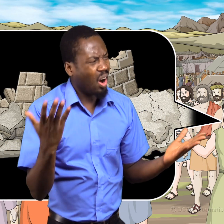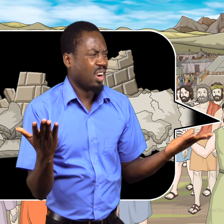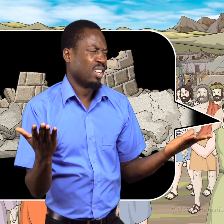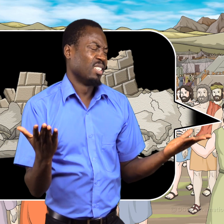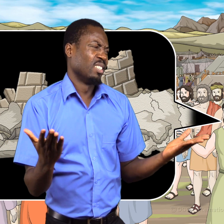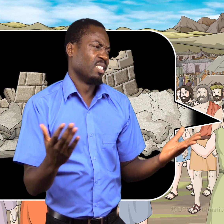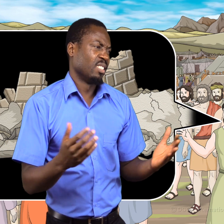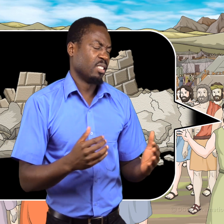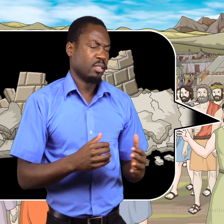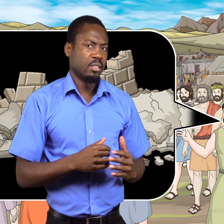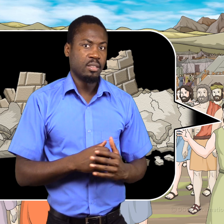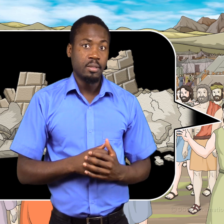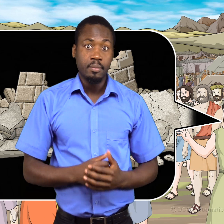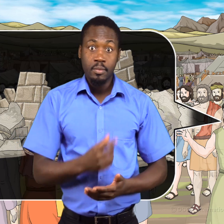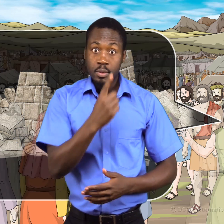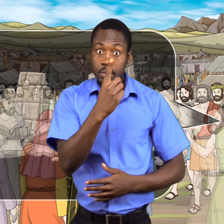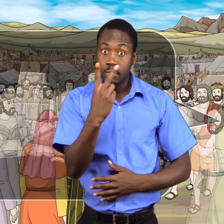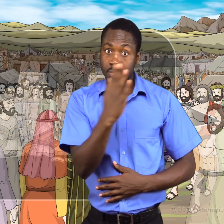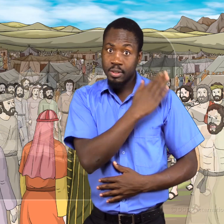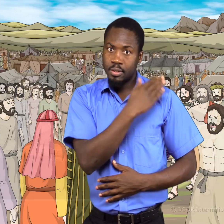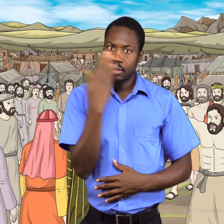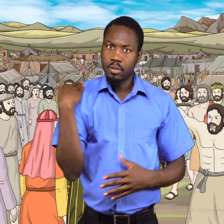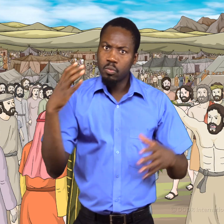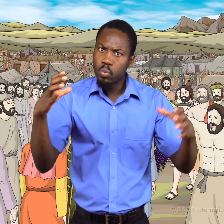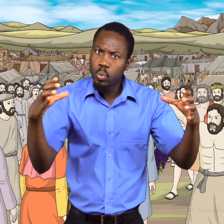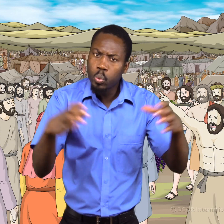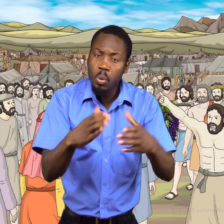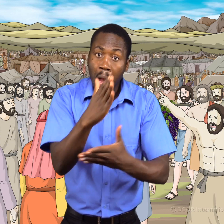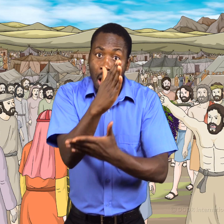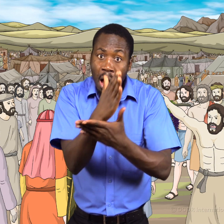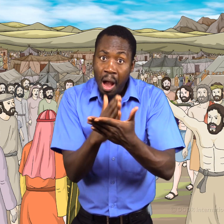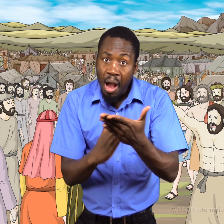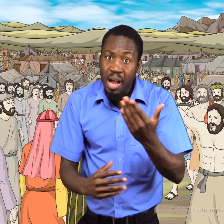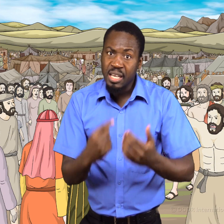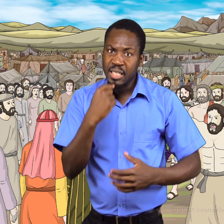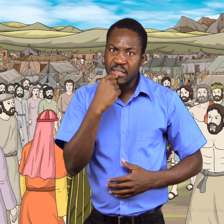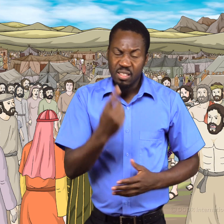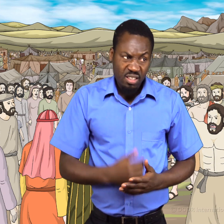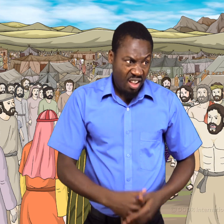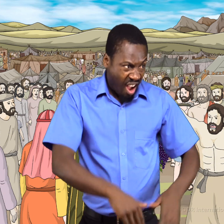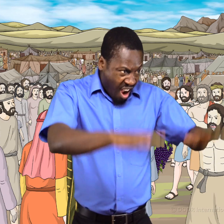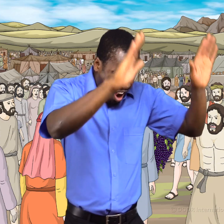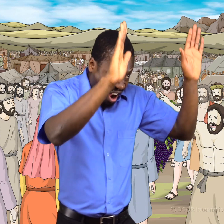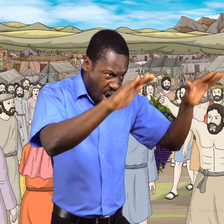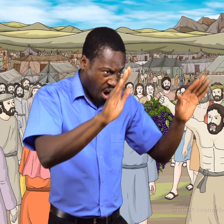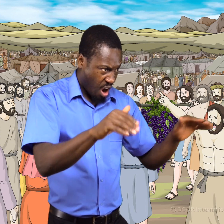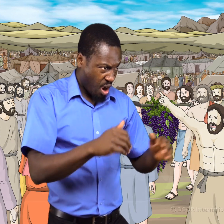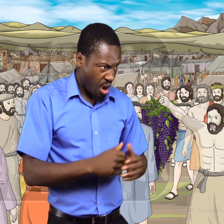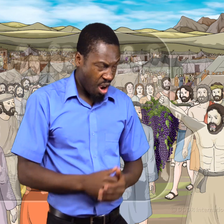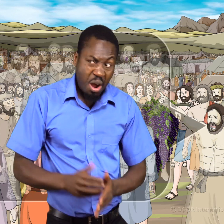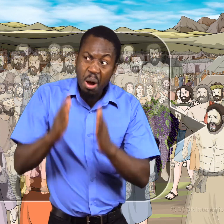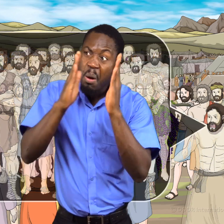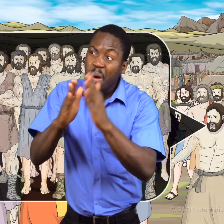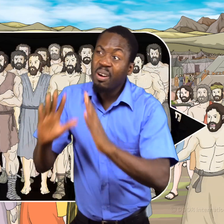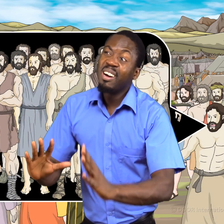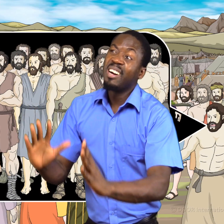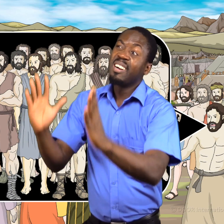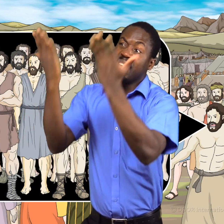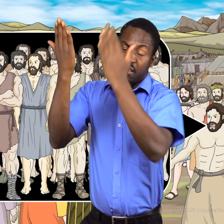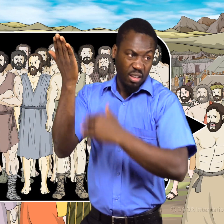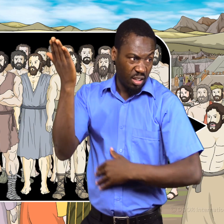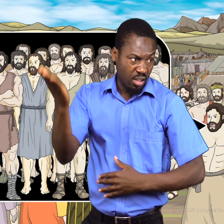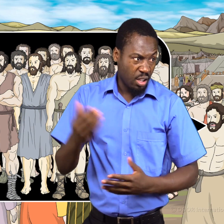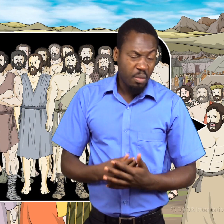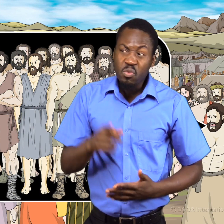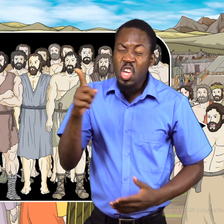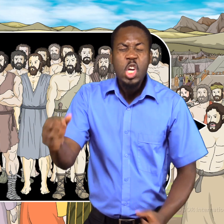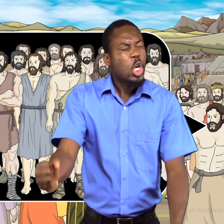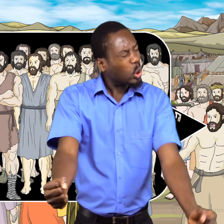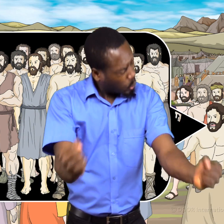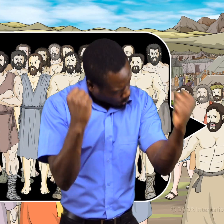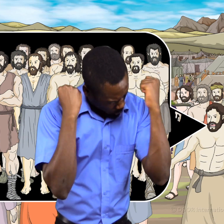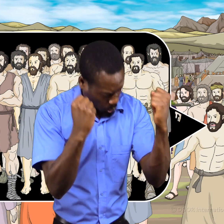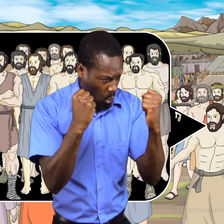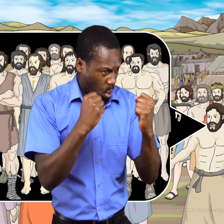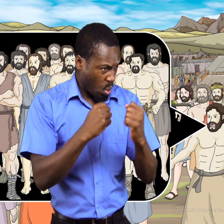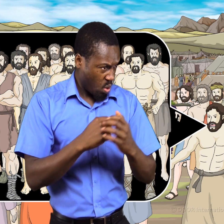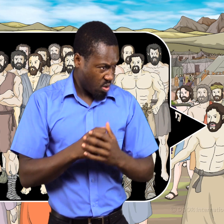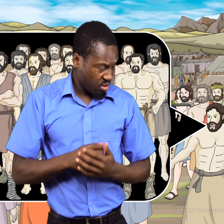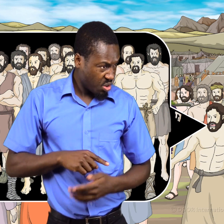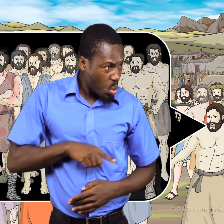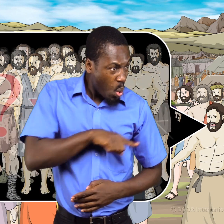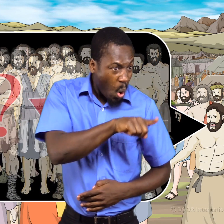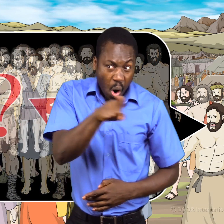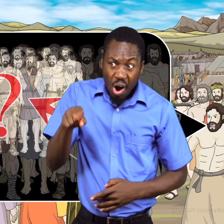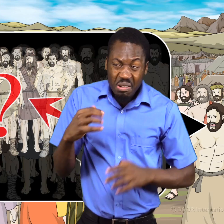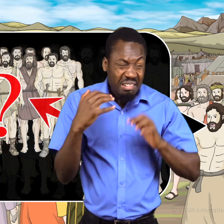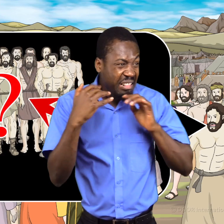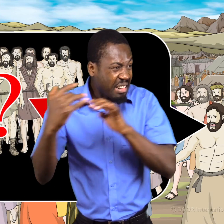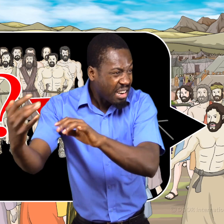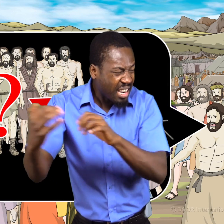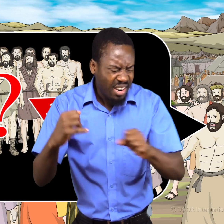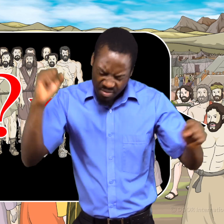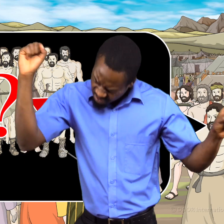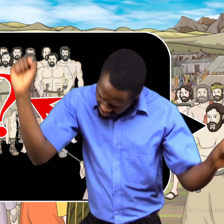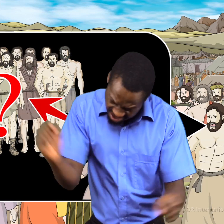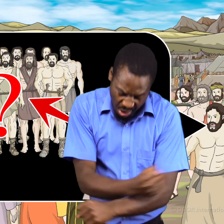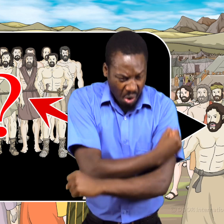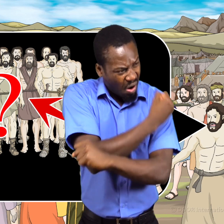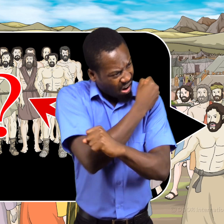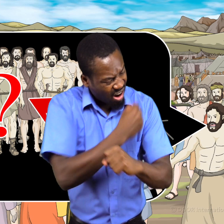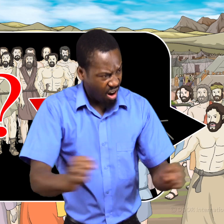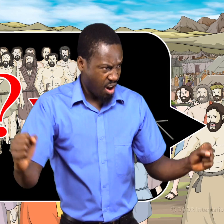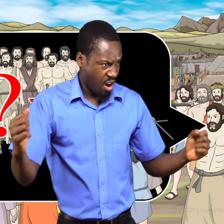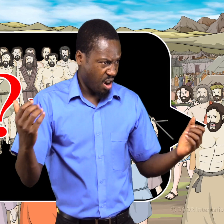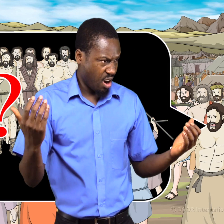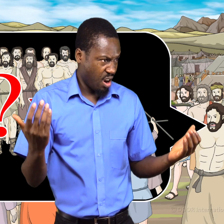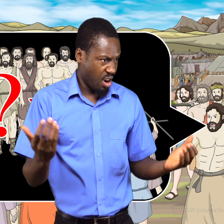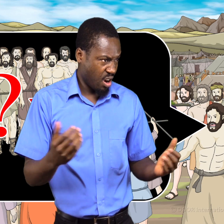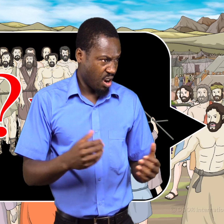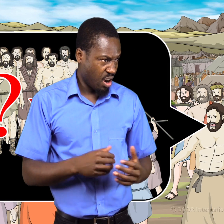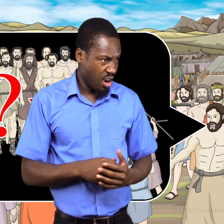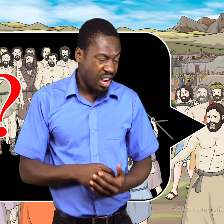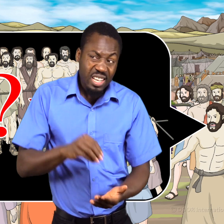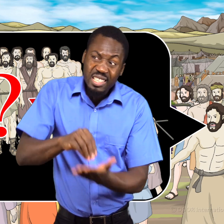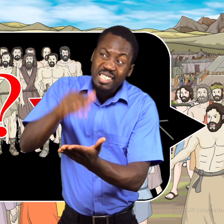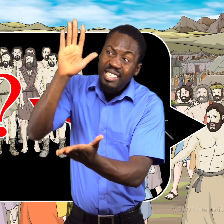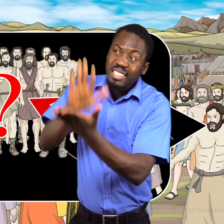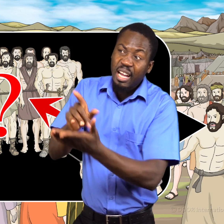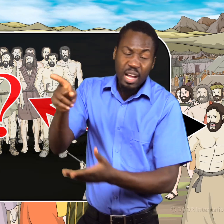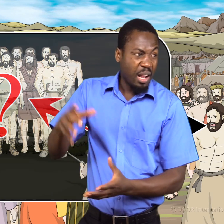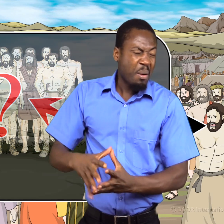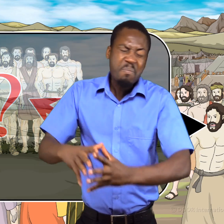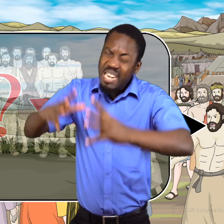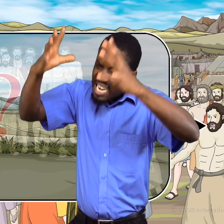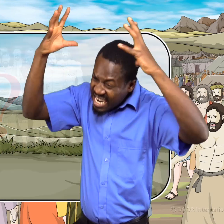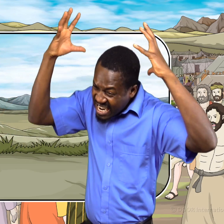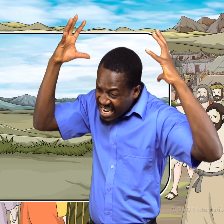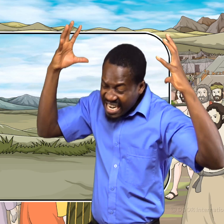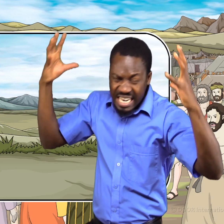But the men who had gone up with him replied, “We cannot go up against the people, for they are stronger than we are!”